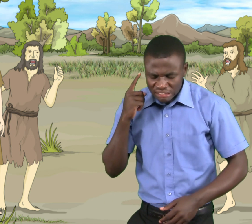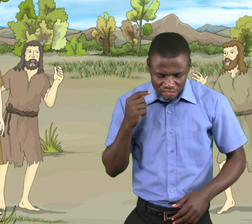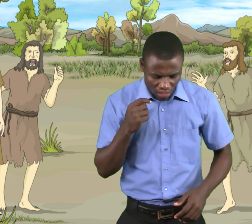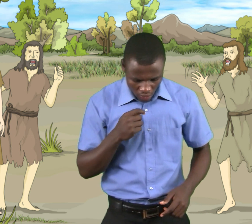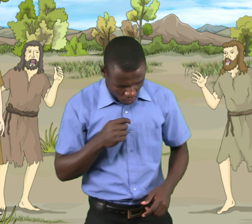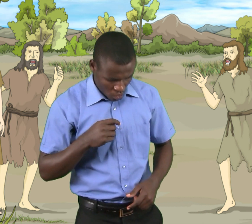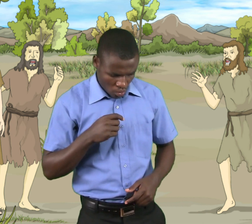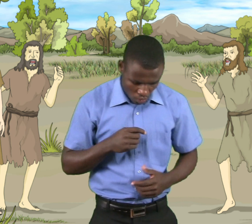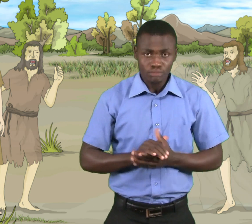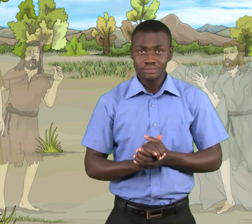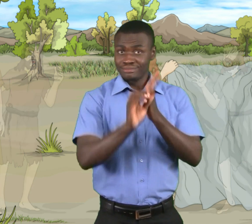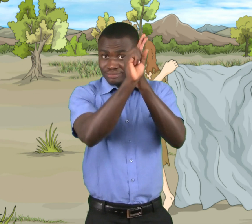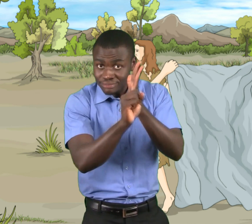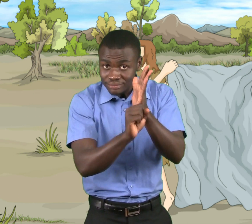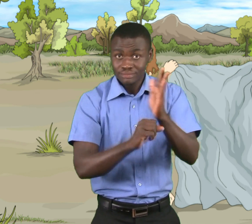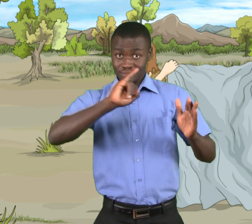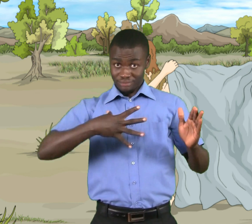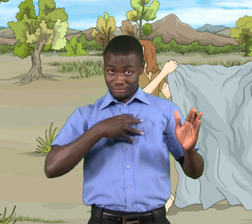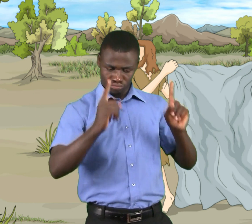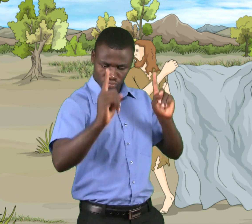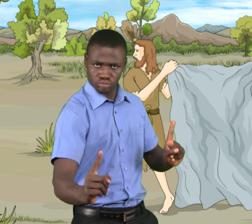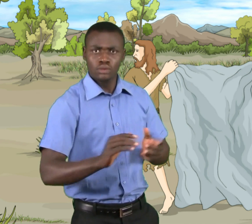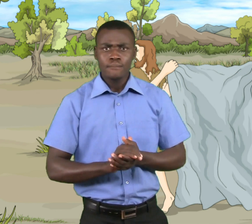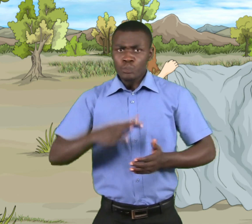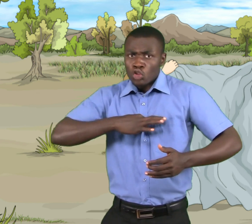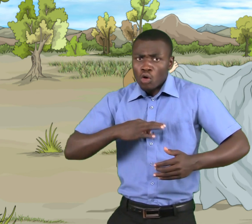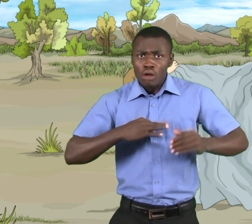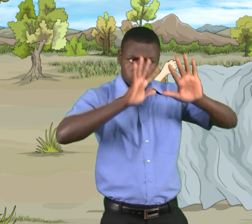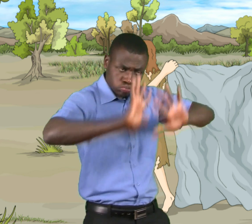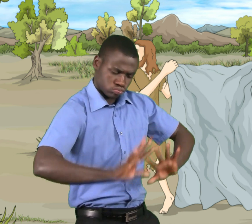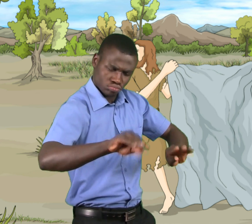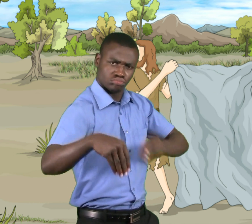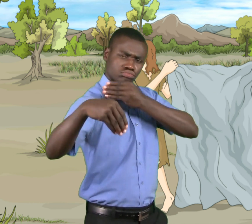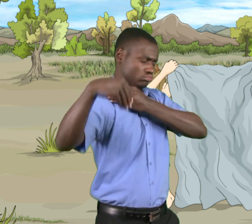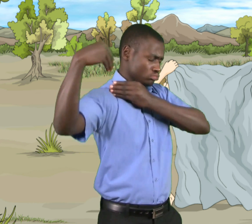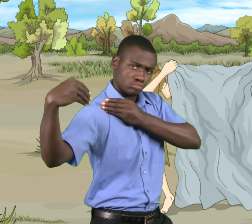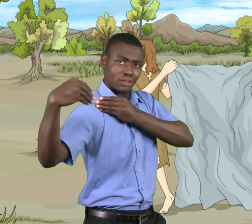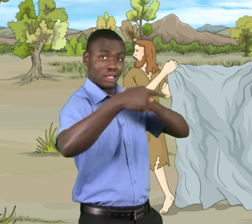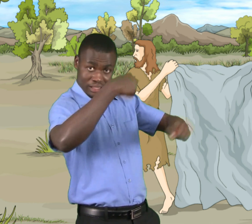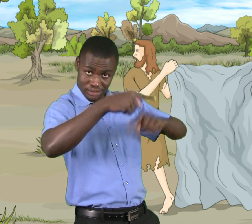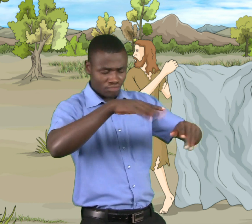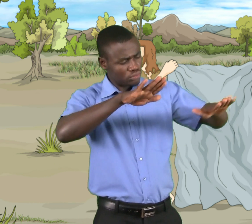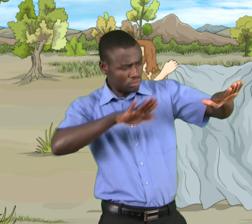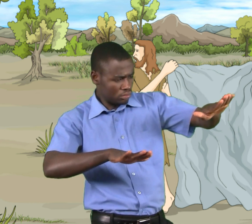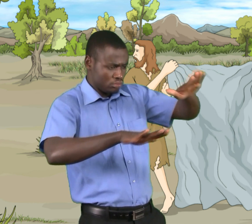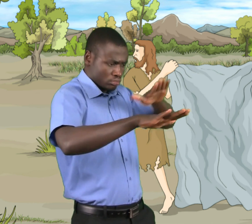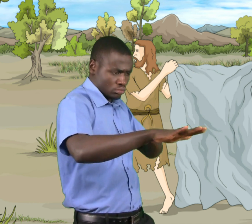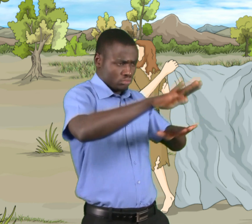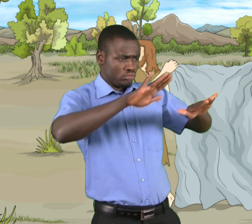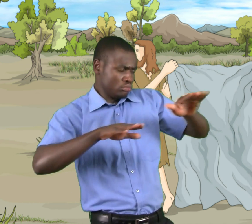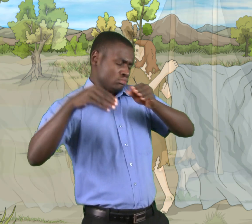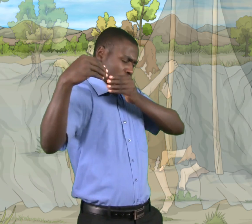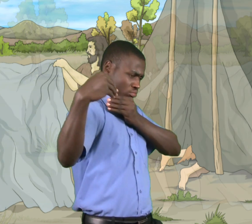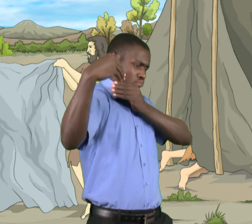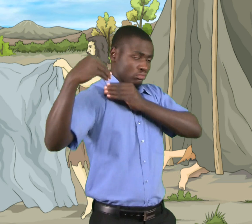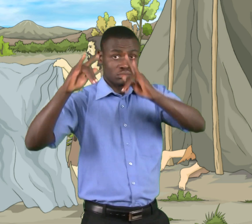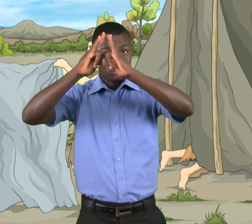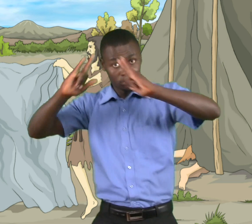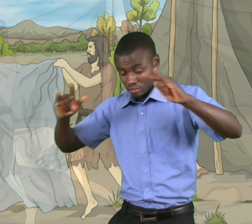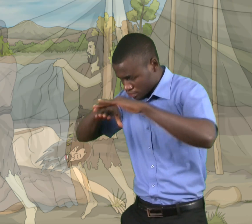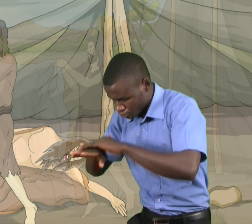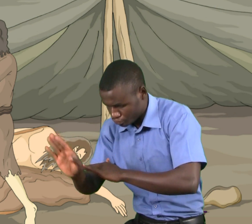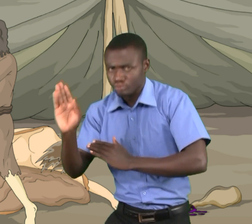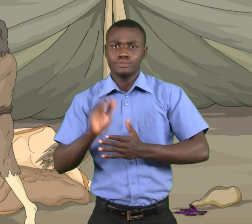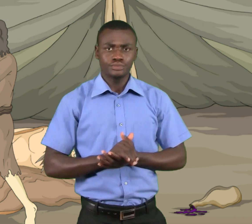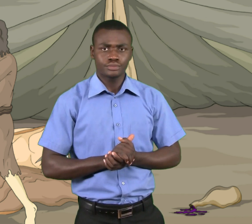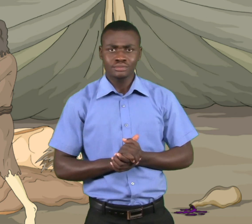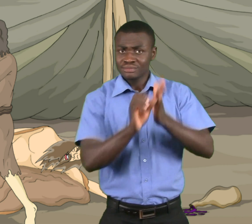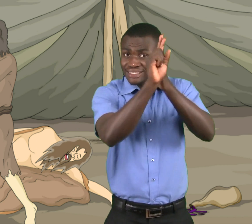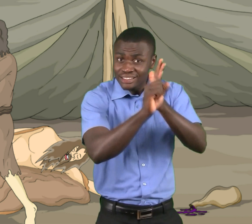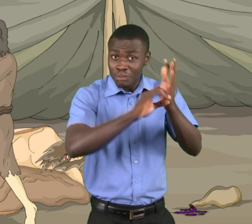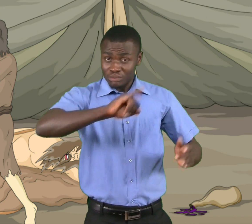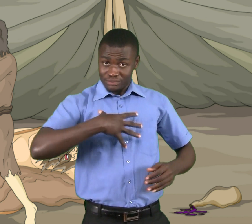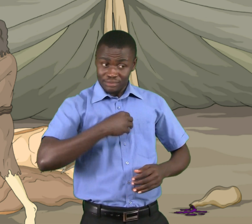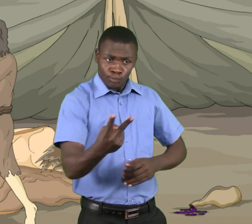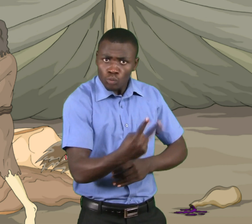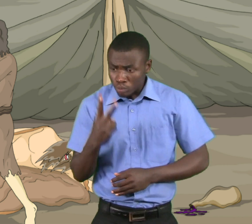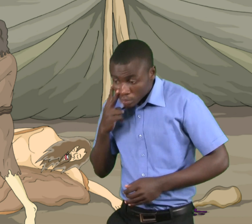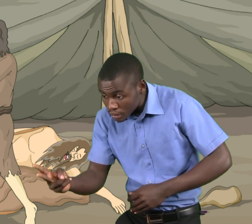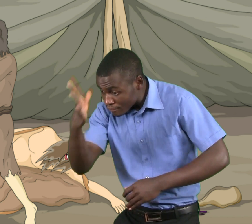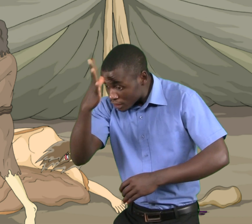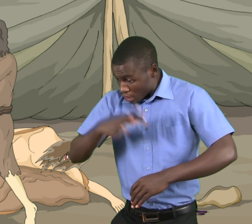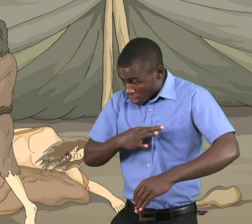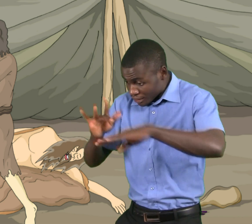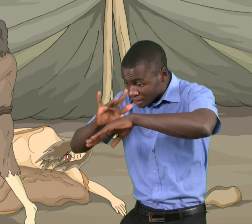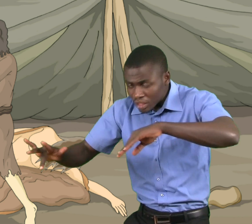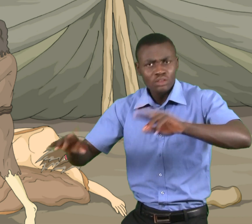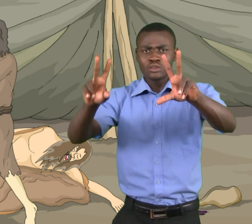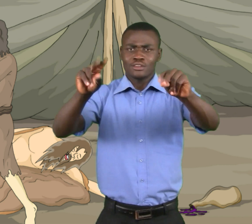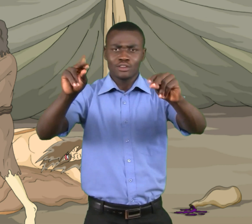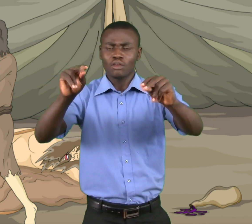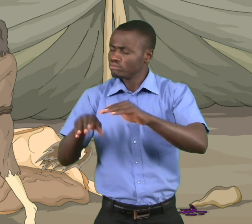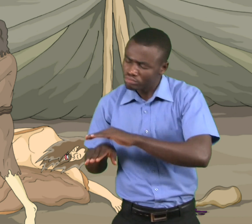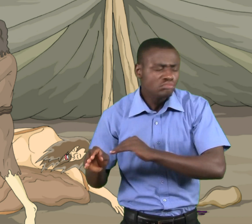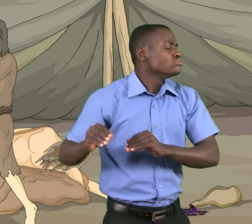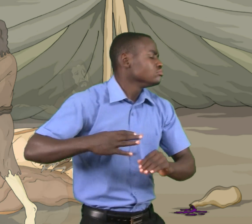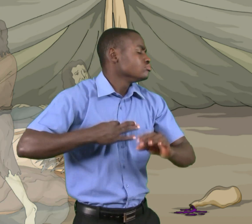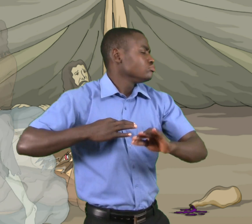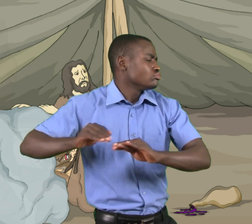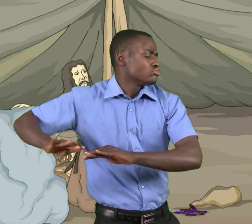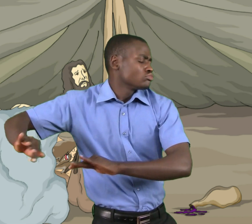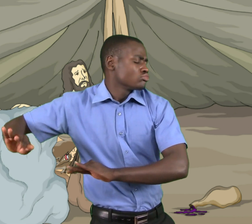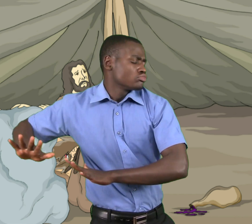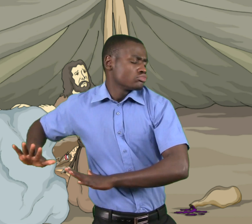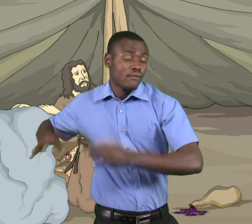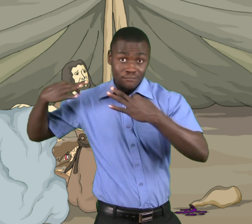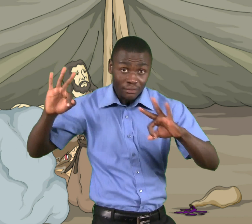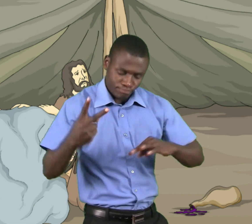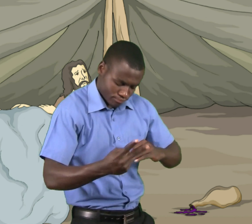Then Shem and Japheth took a garment and placed it across their shoulders, and walking backward, they covered their father’s nakedness.